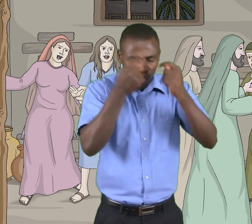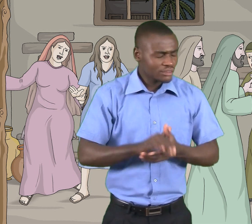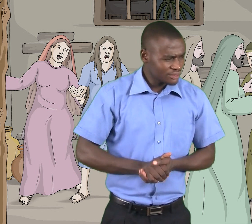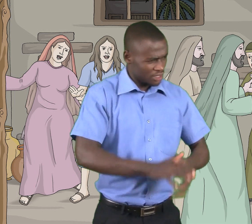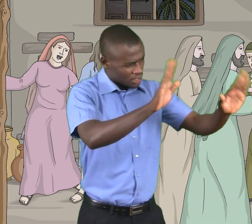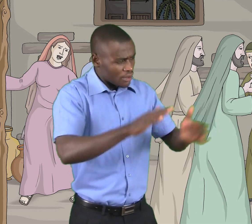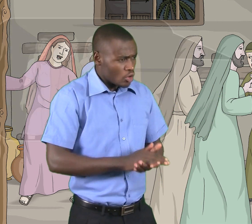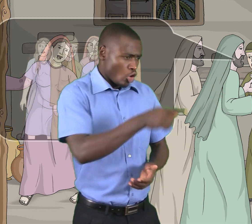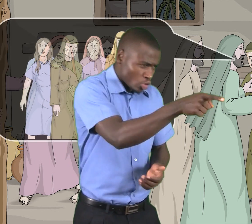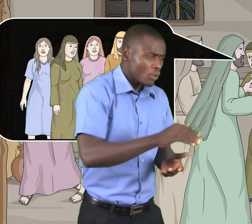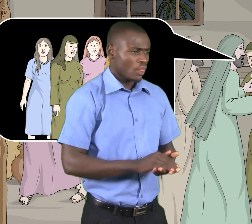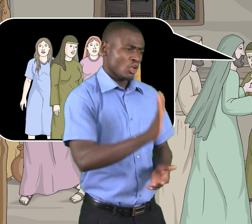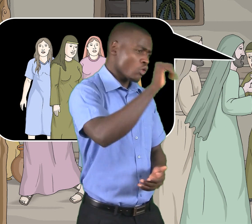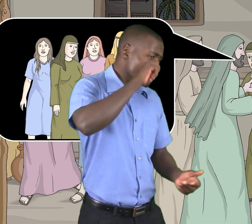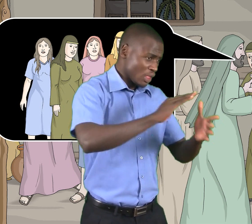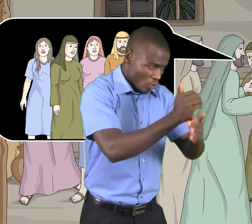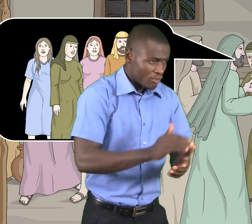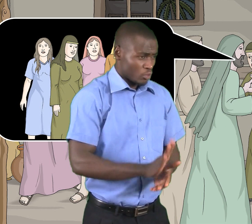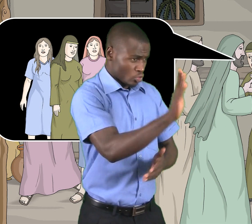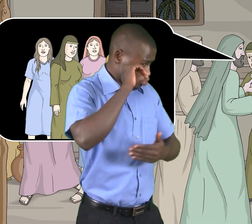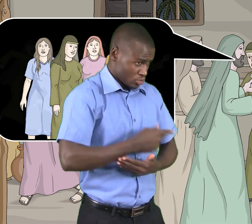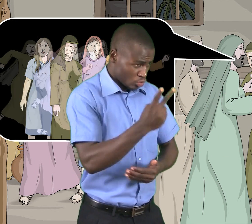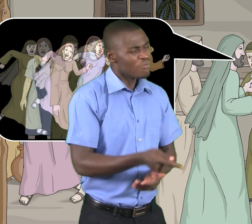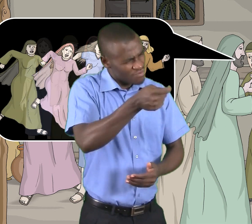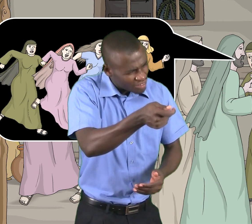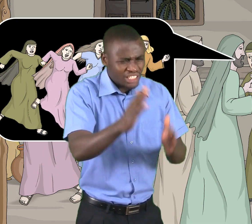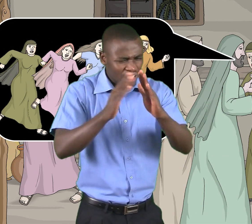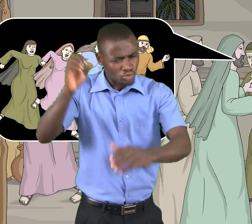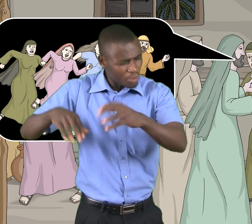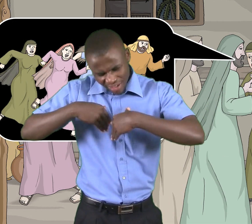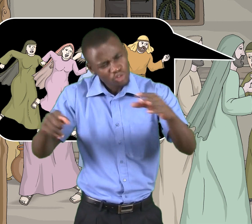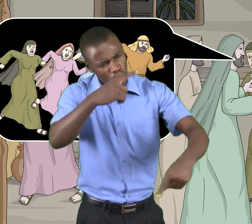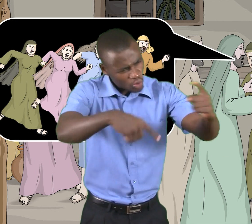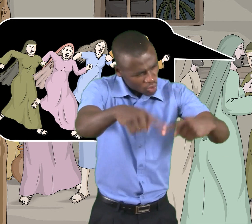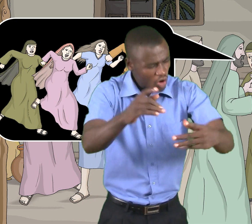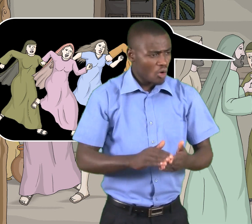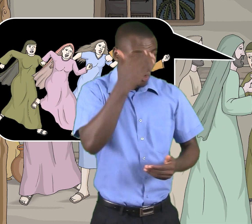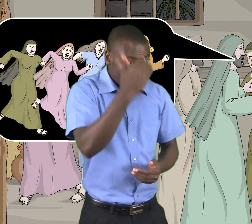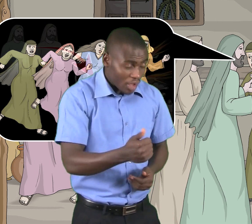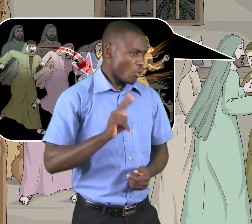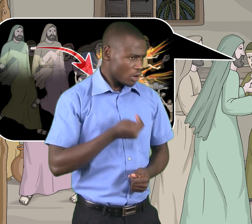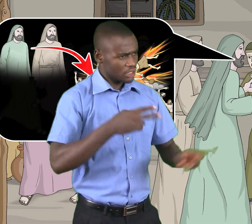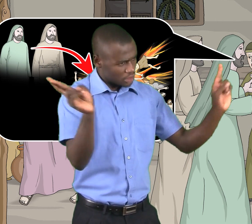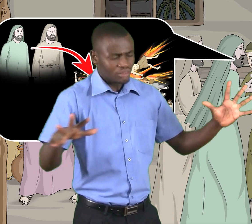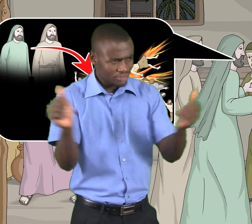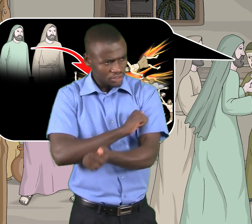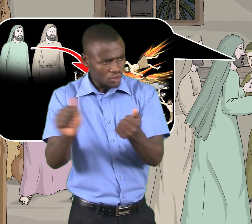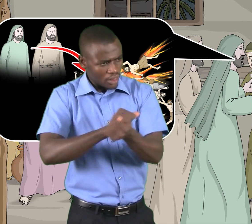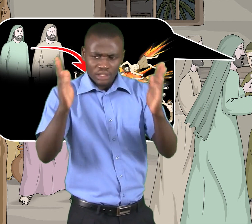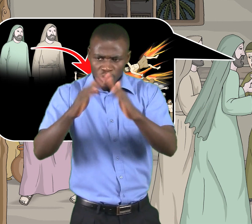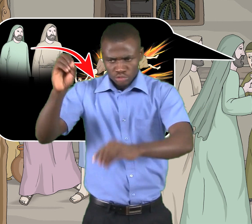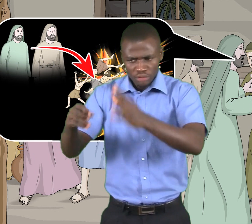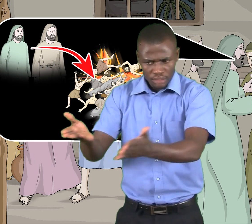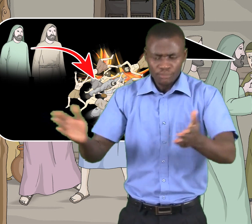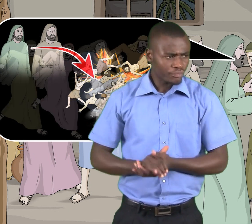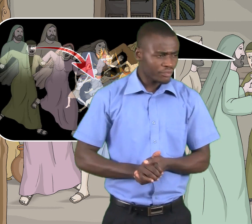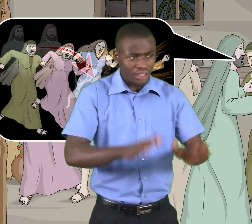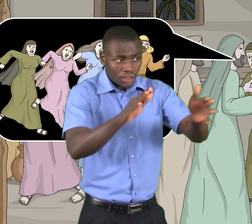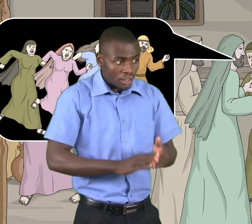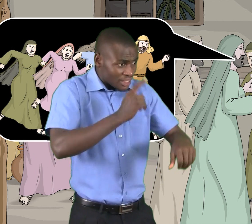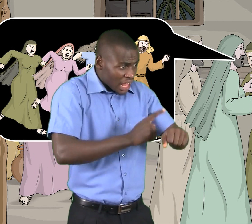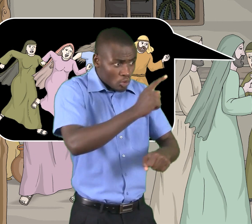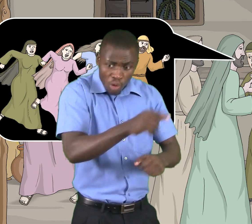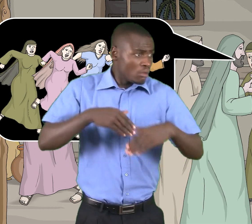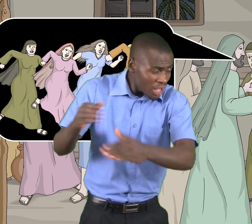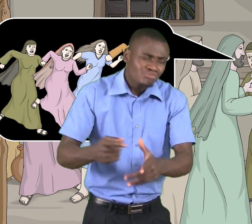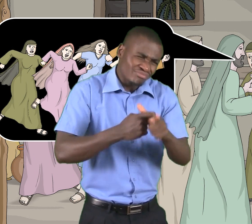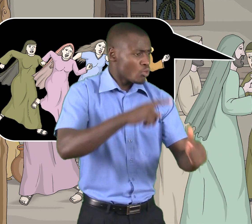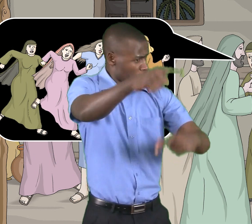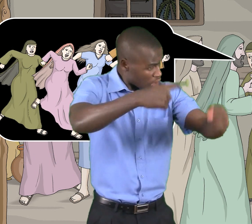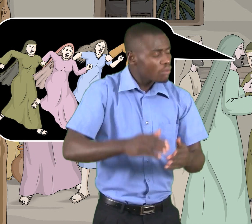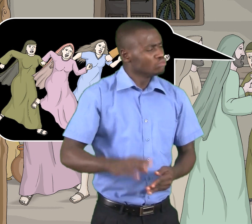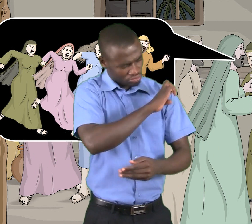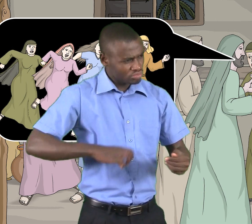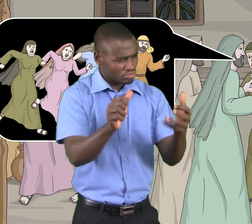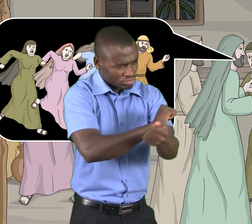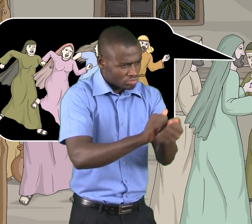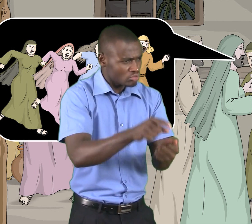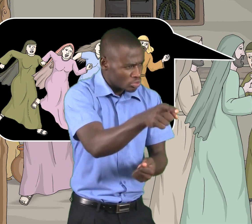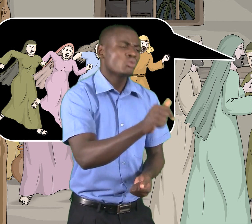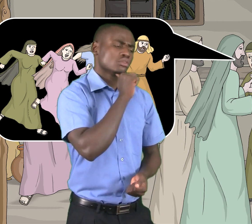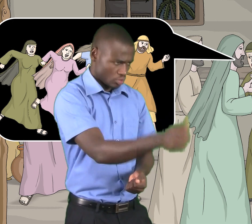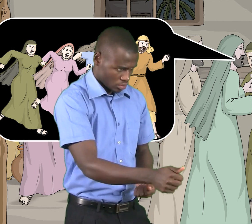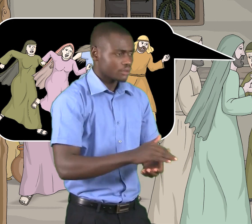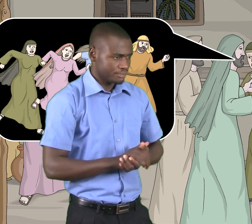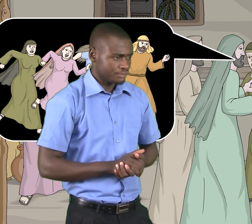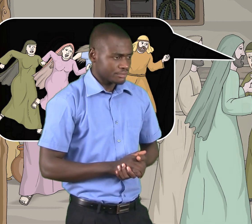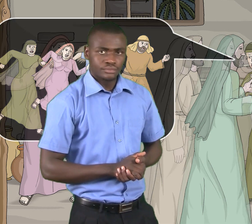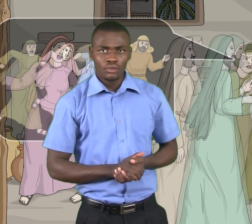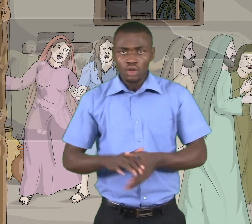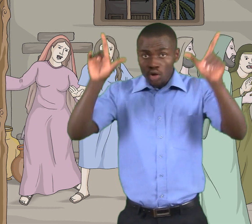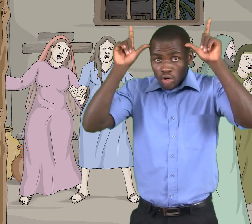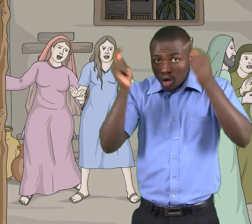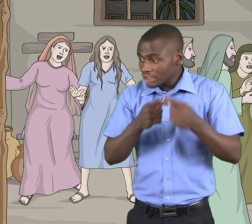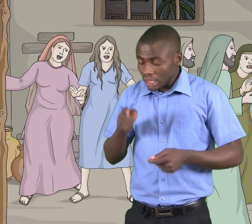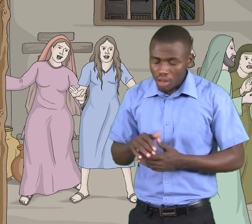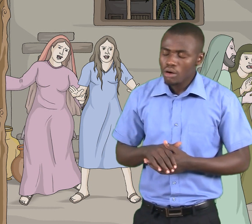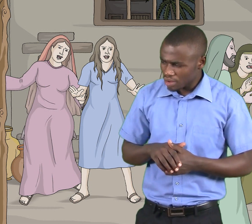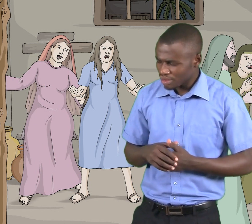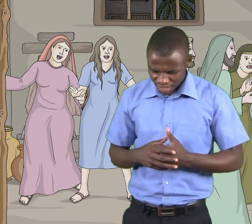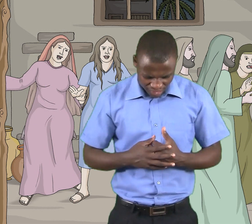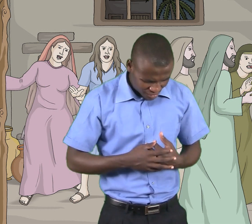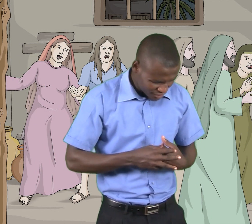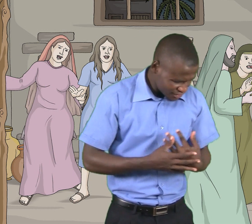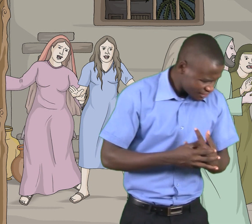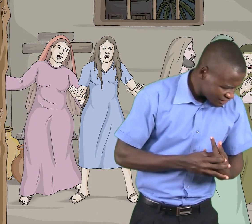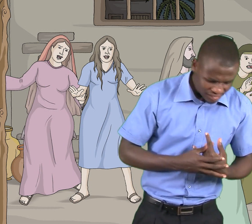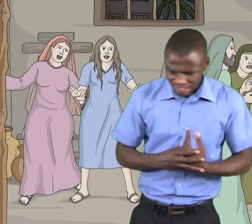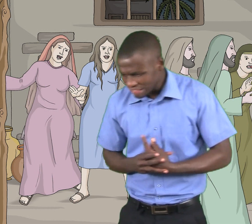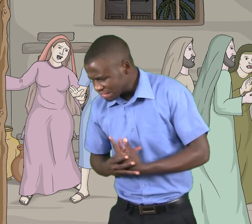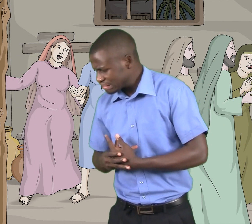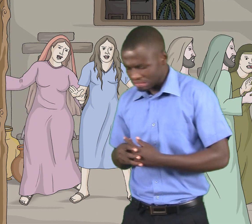Take your wife and your two daughters who are here, or you will be swept away in the punishment of the city.”